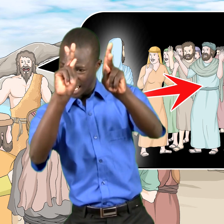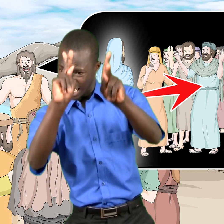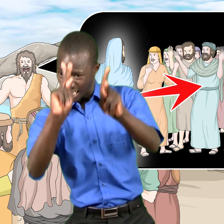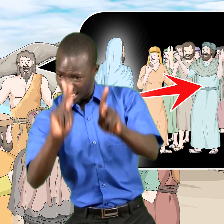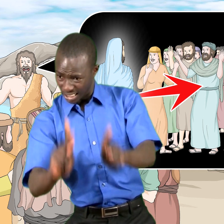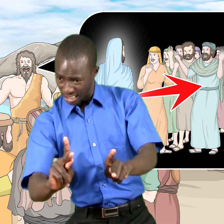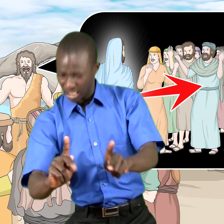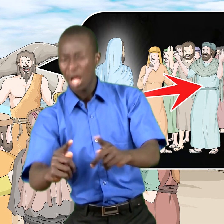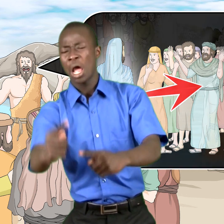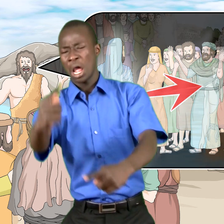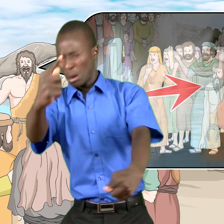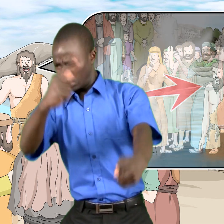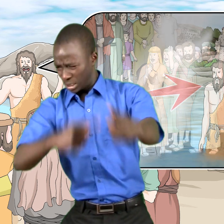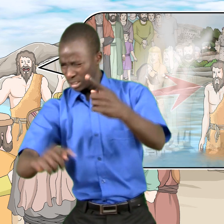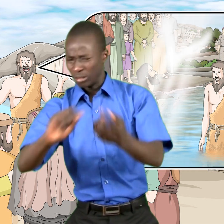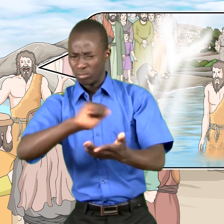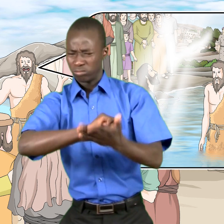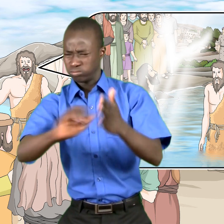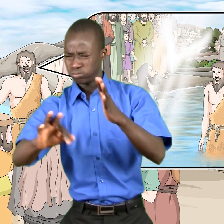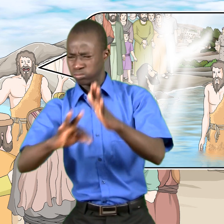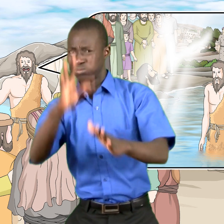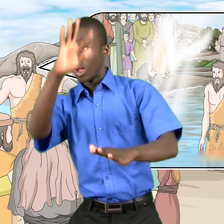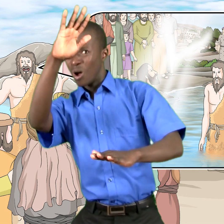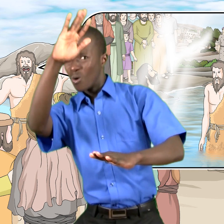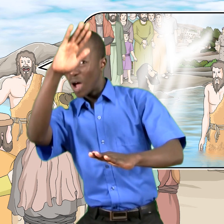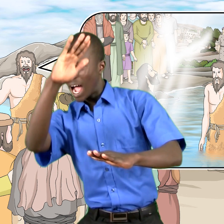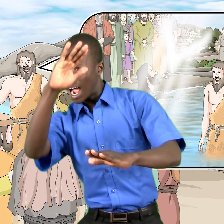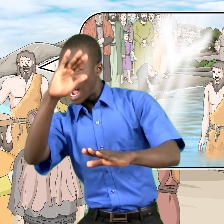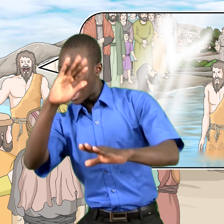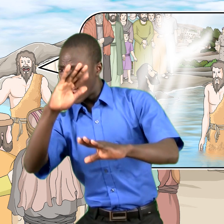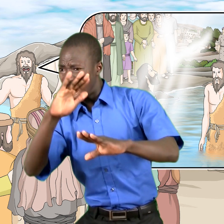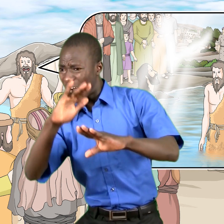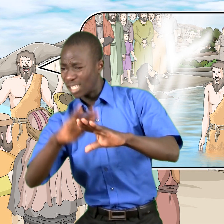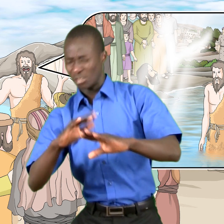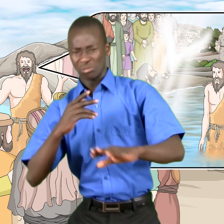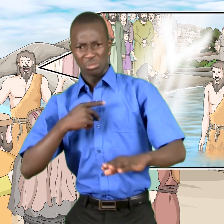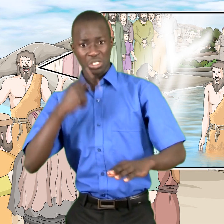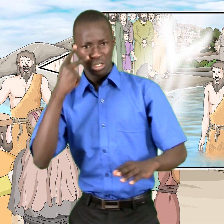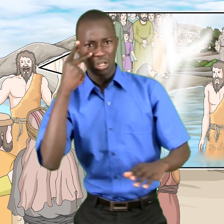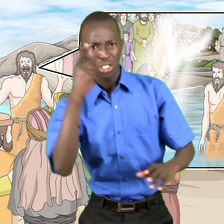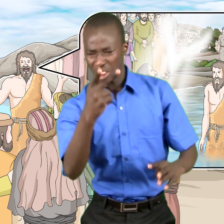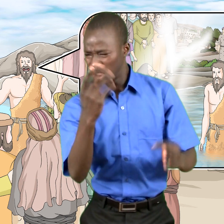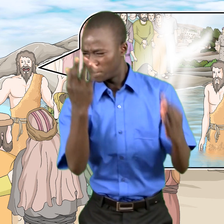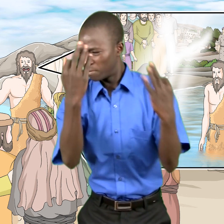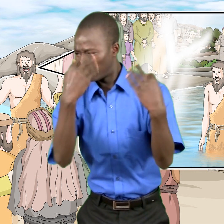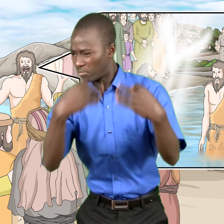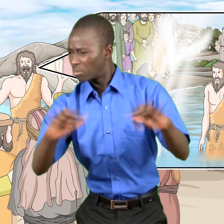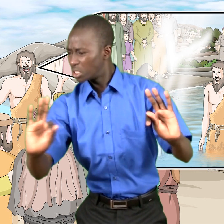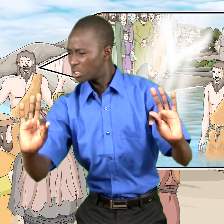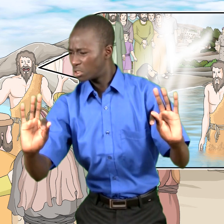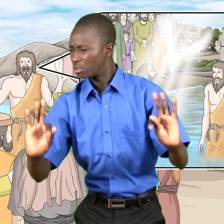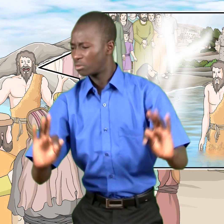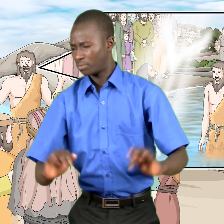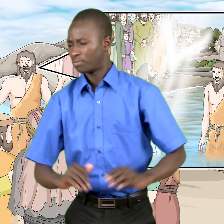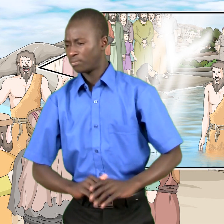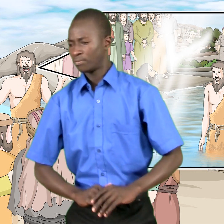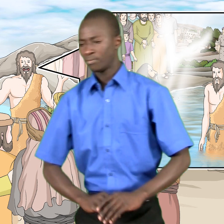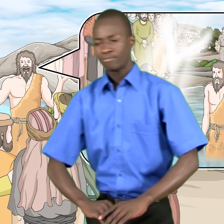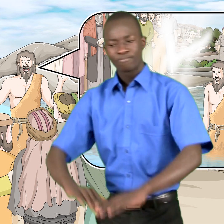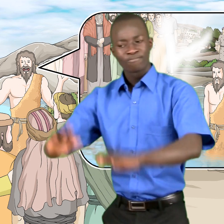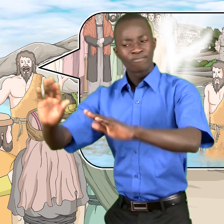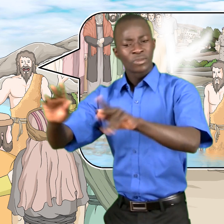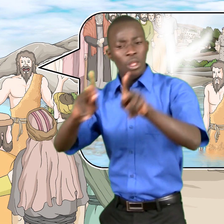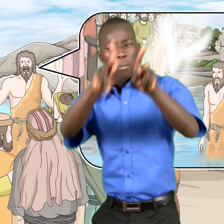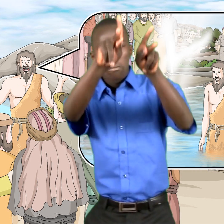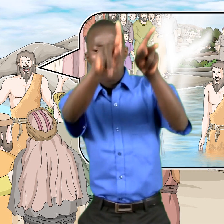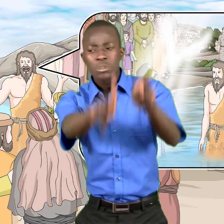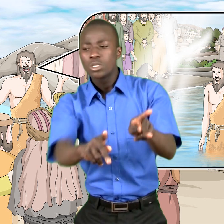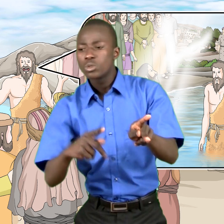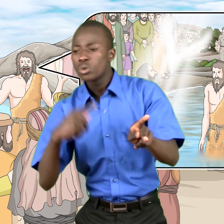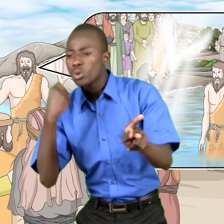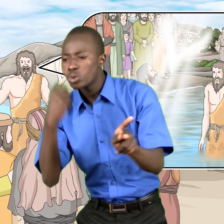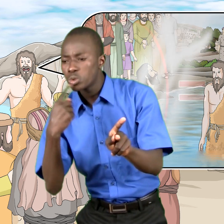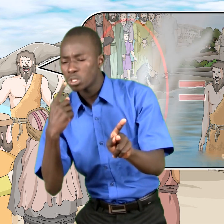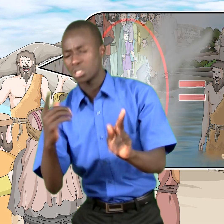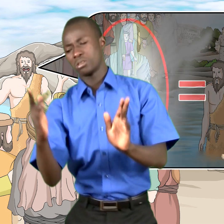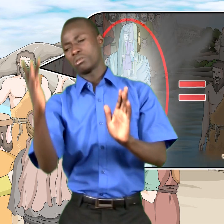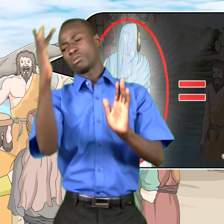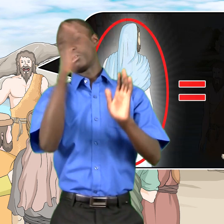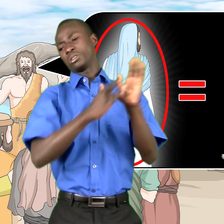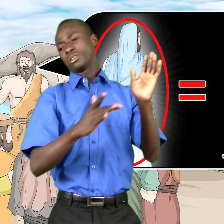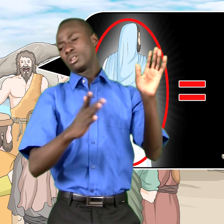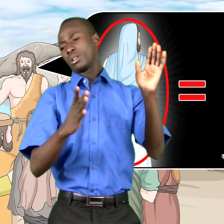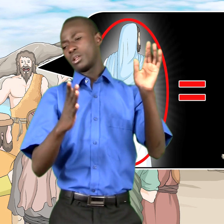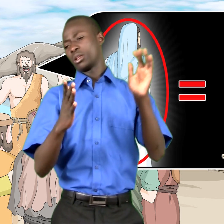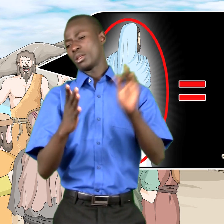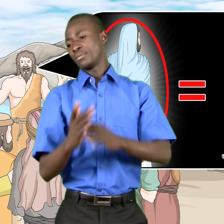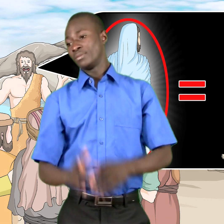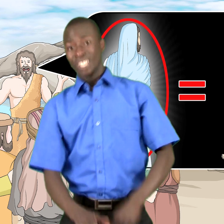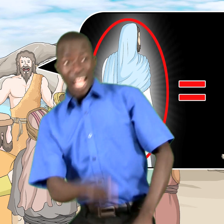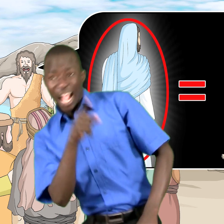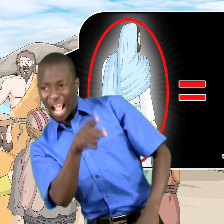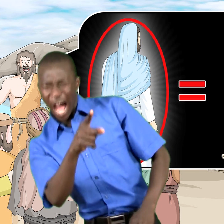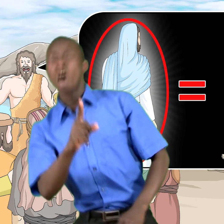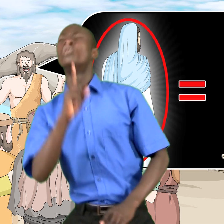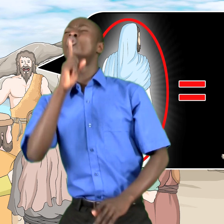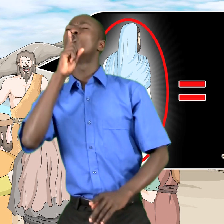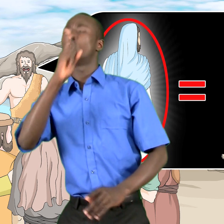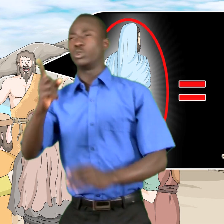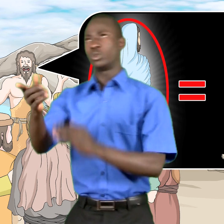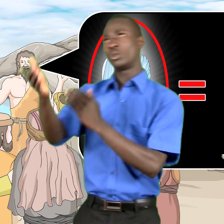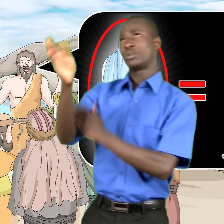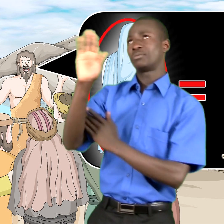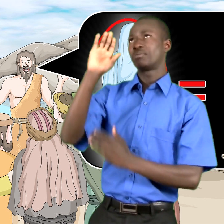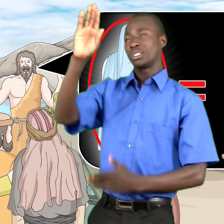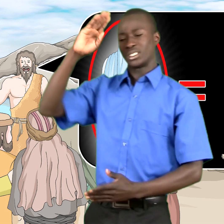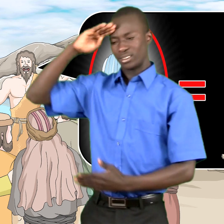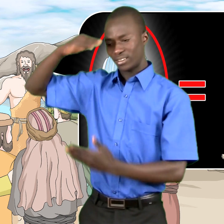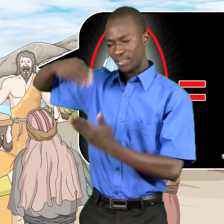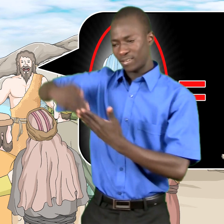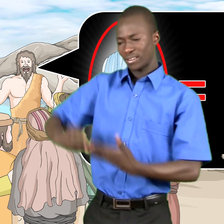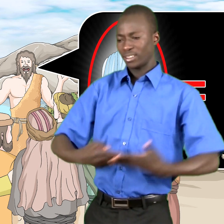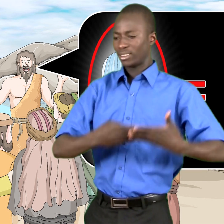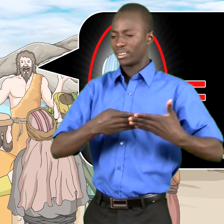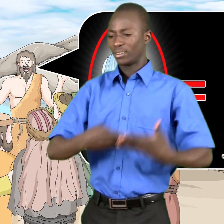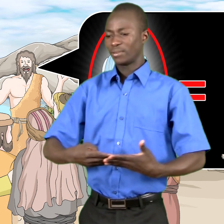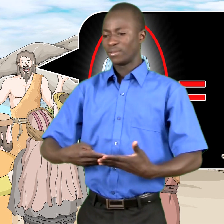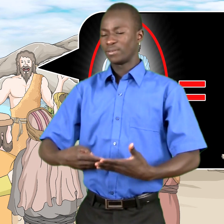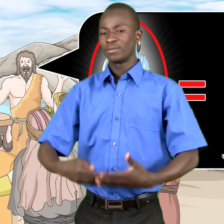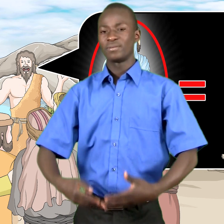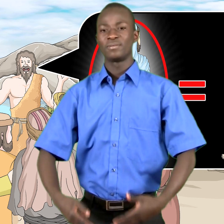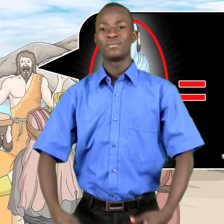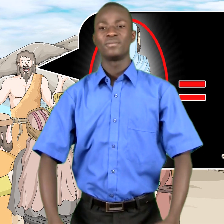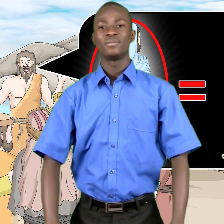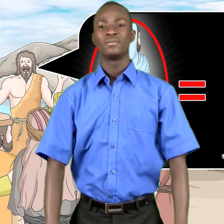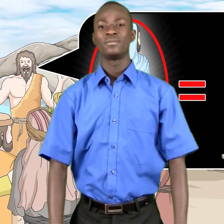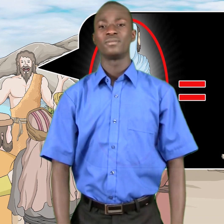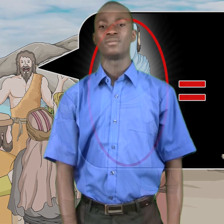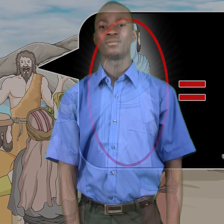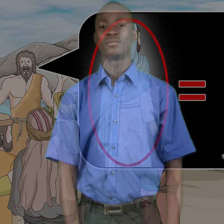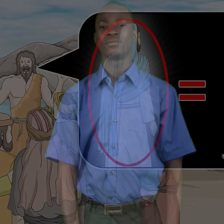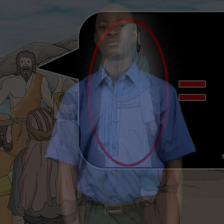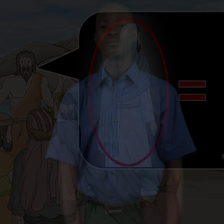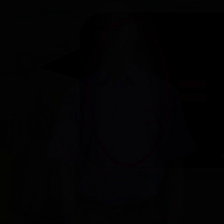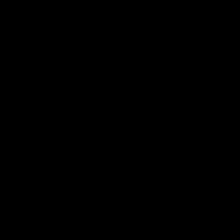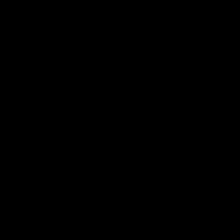Then John testified, “I saw the Spirit descending from heaven like a dove and resting on Him. I myself did not know Him, but the One who sent me to baptize with water told me, ‘The man on whom you see the Spirit descend and rest is He who will baptize with the Holy Spirit.’ I have seen and testified that this is the Son of God.”